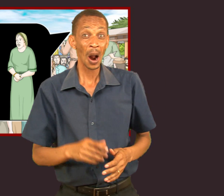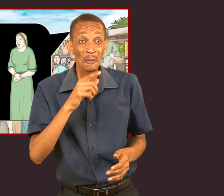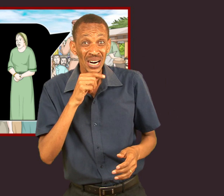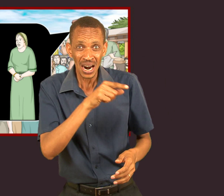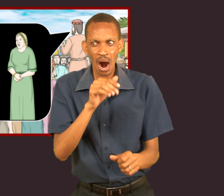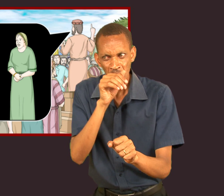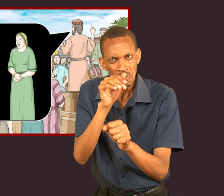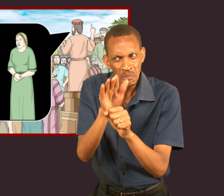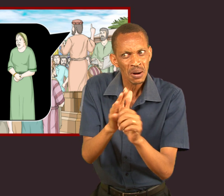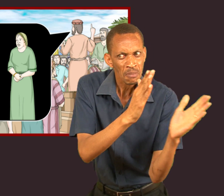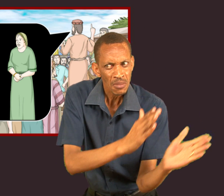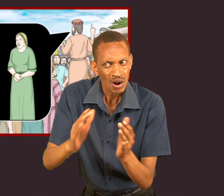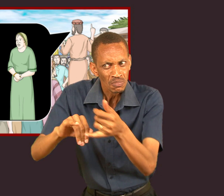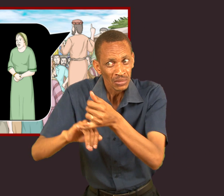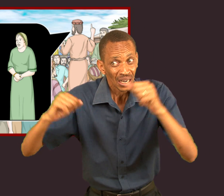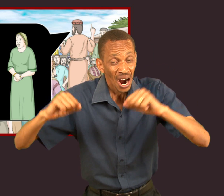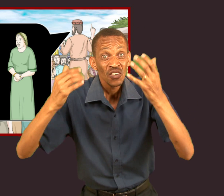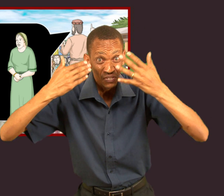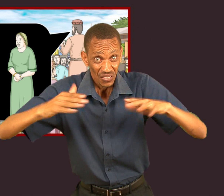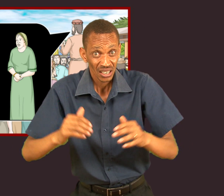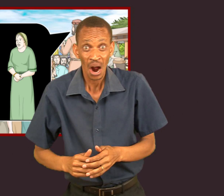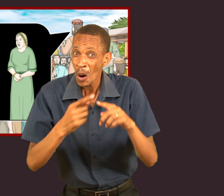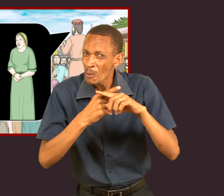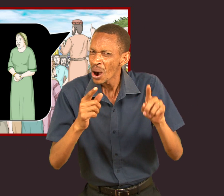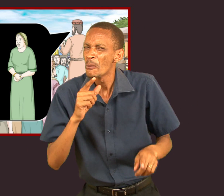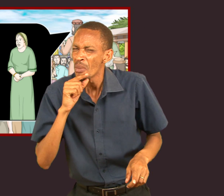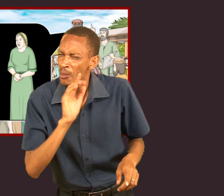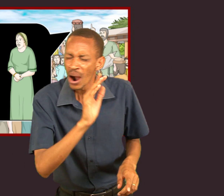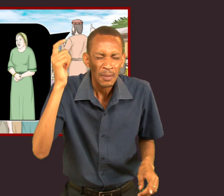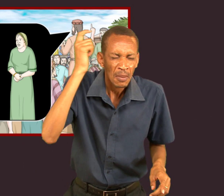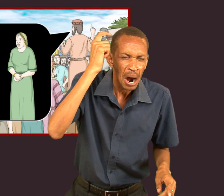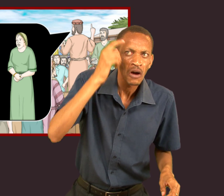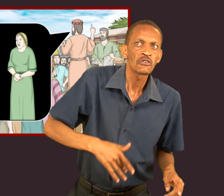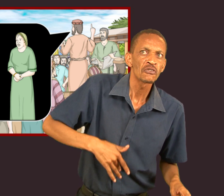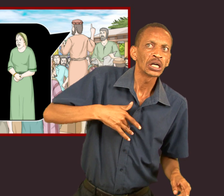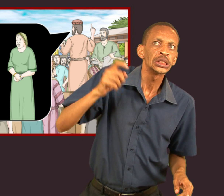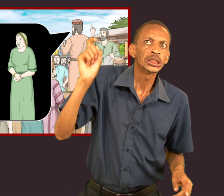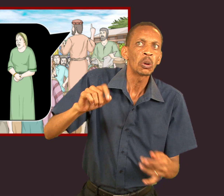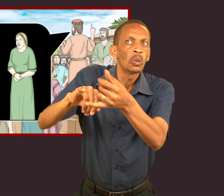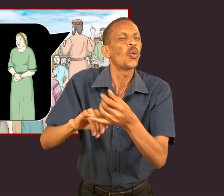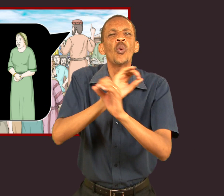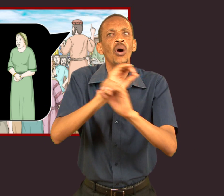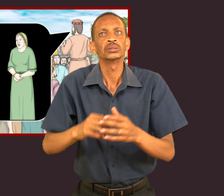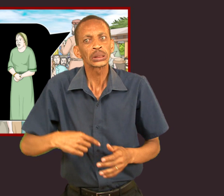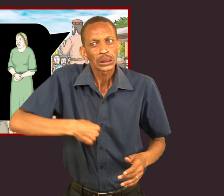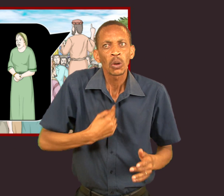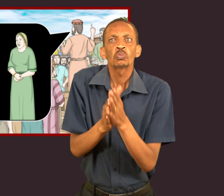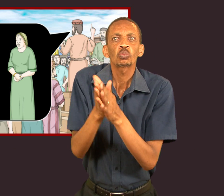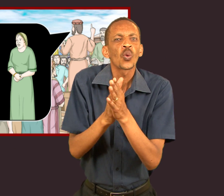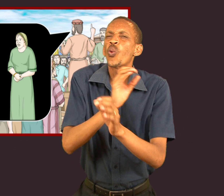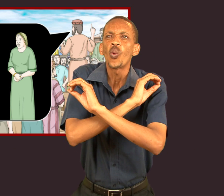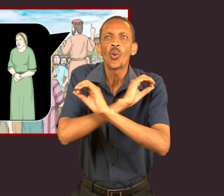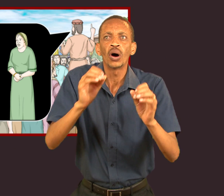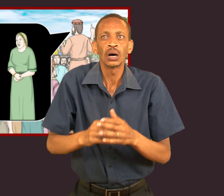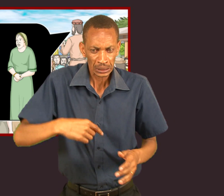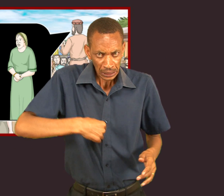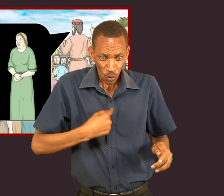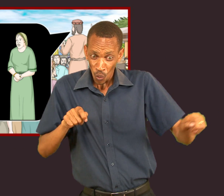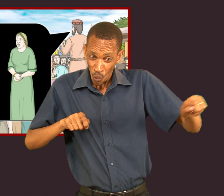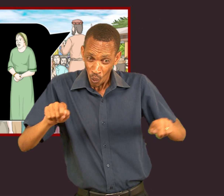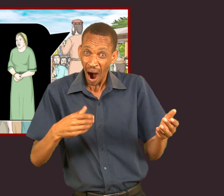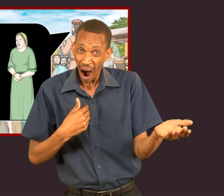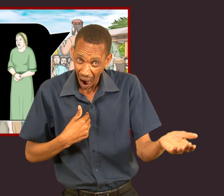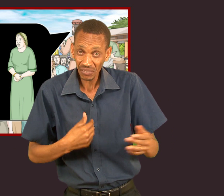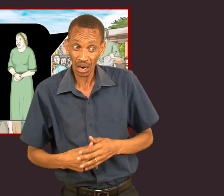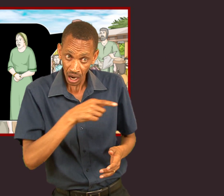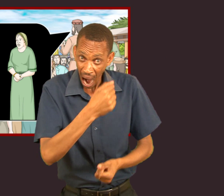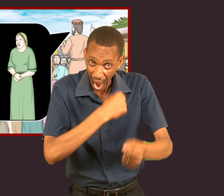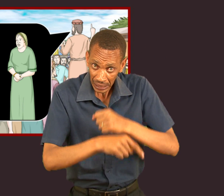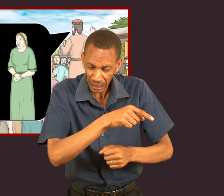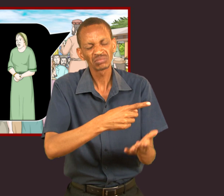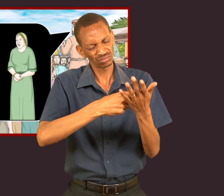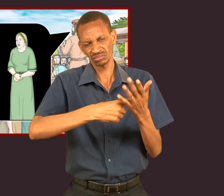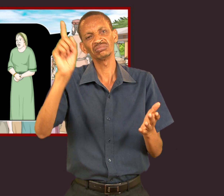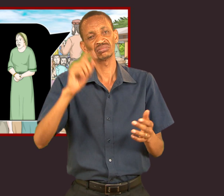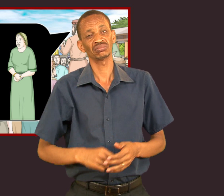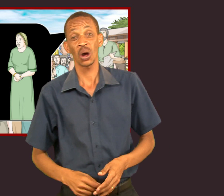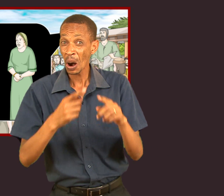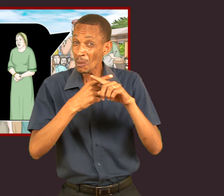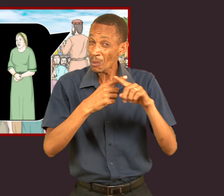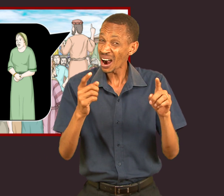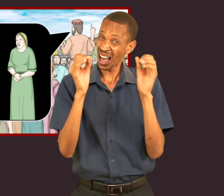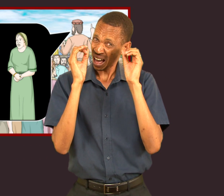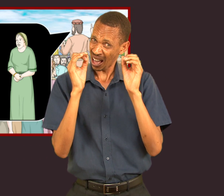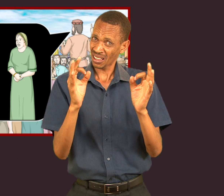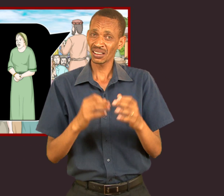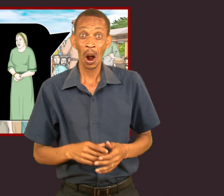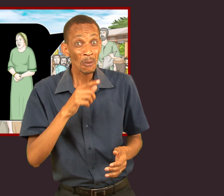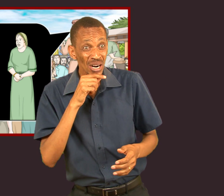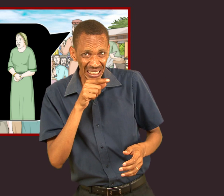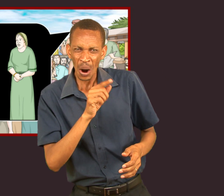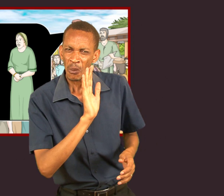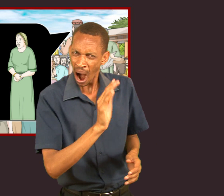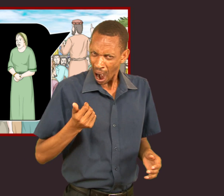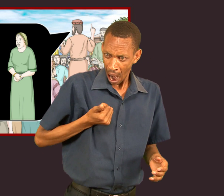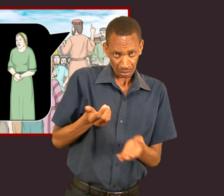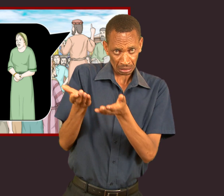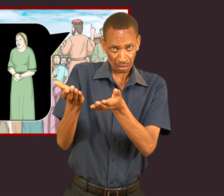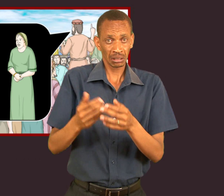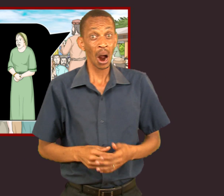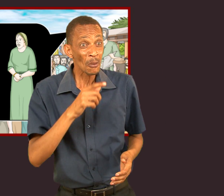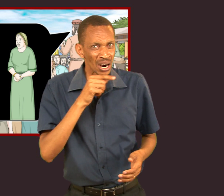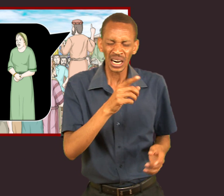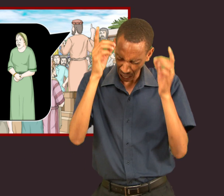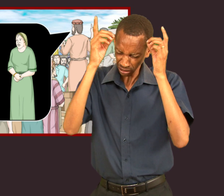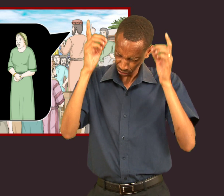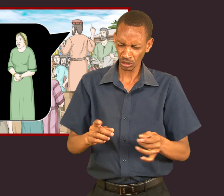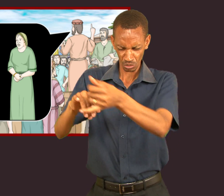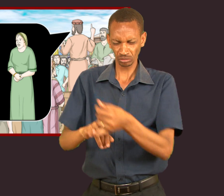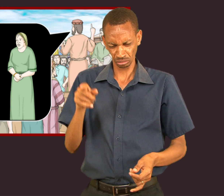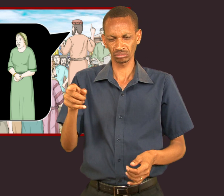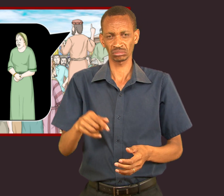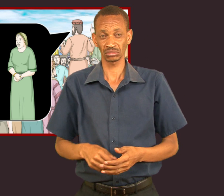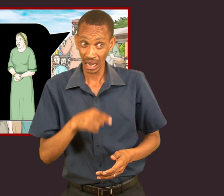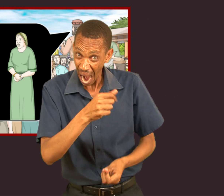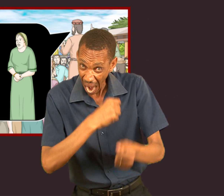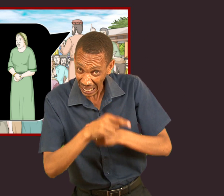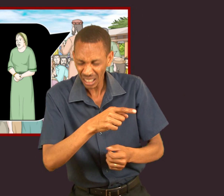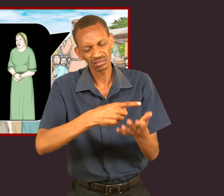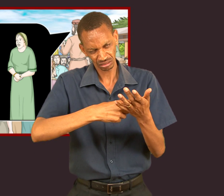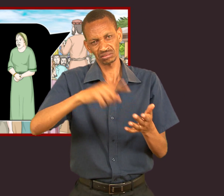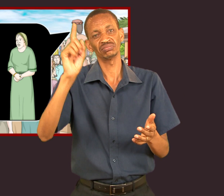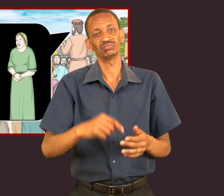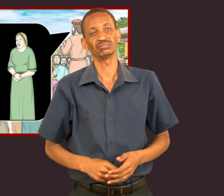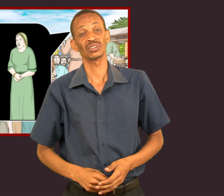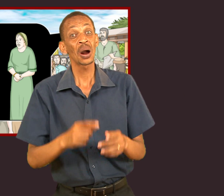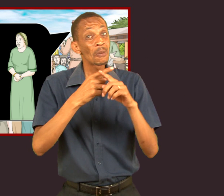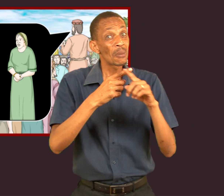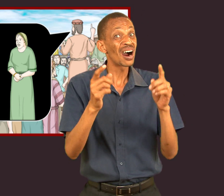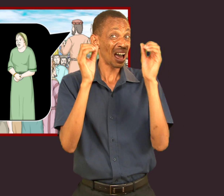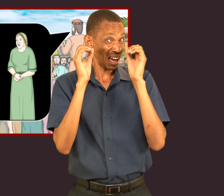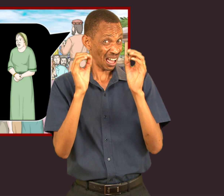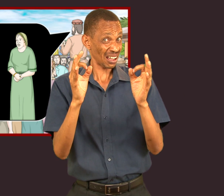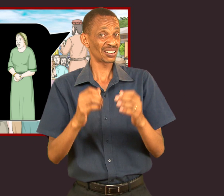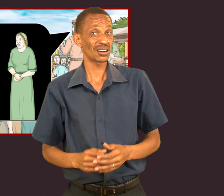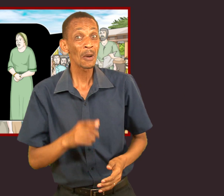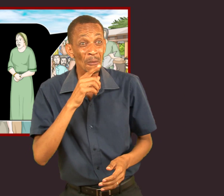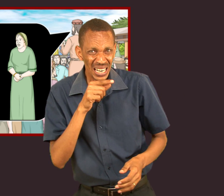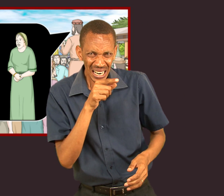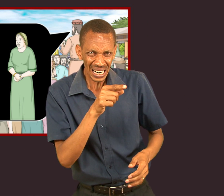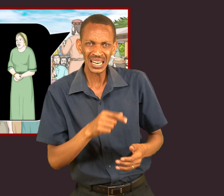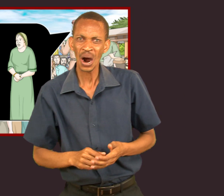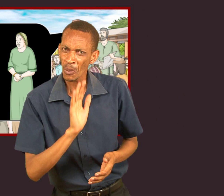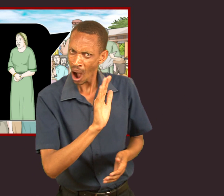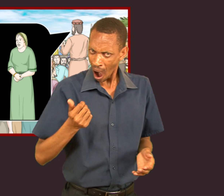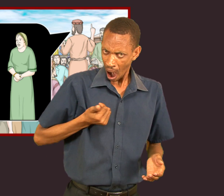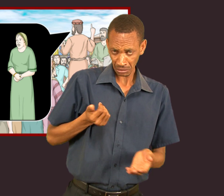But the man who is firmly established in his heart and under no constraint, with control over his will and resolve in his heart not to marry the virgin, he will do well.